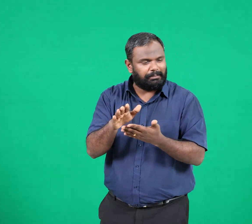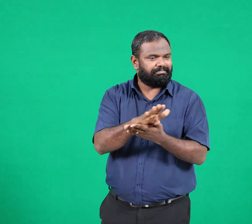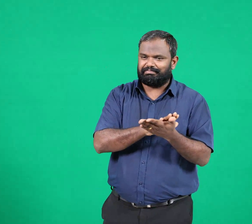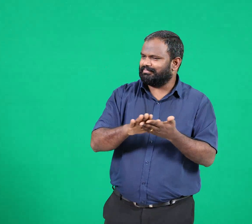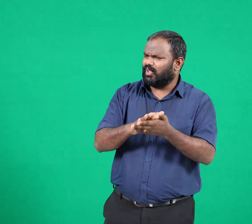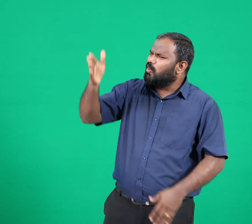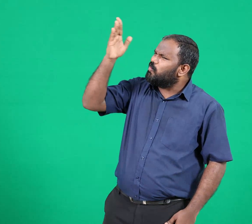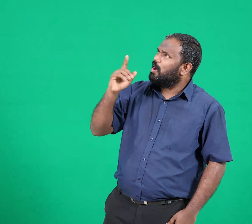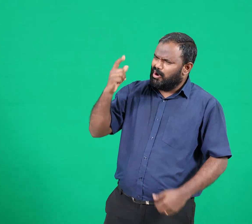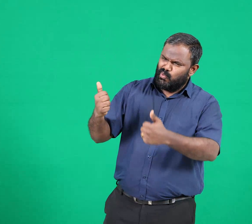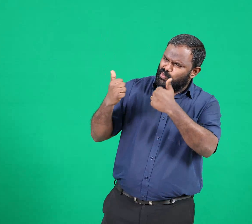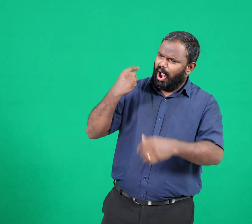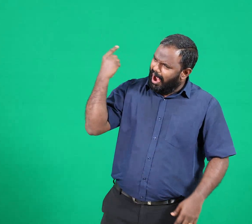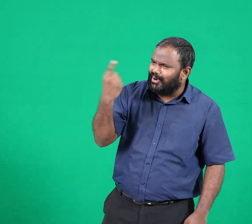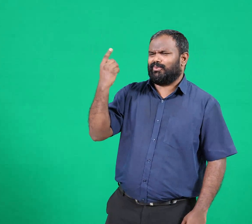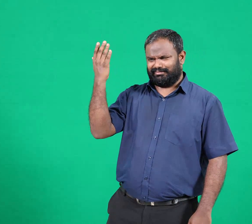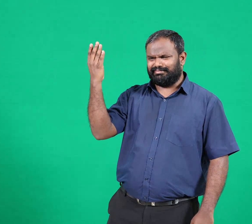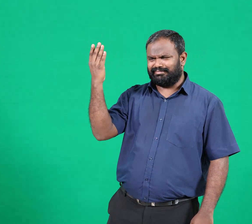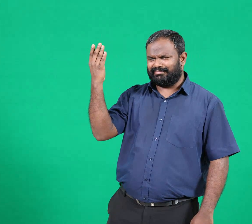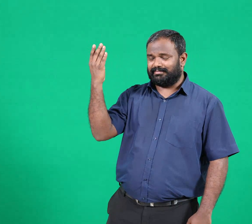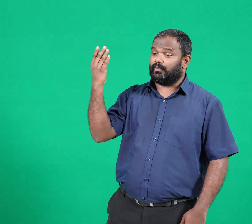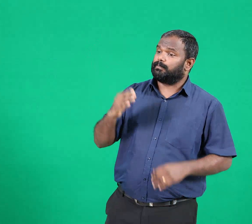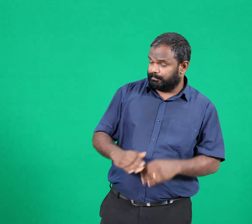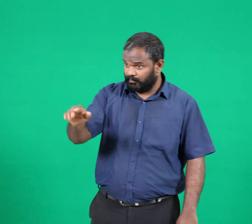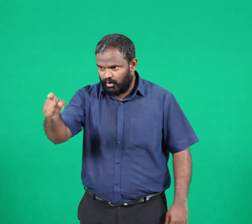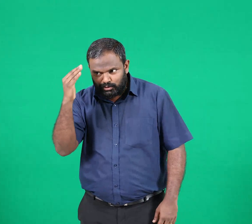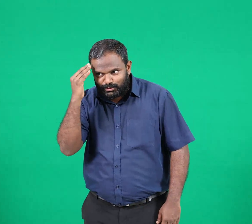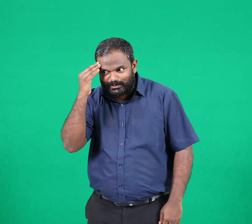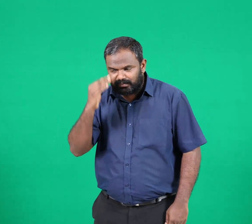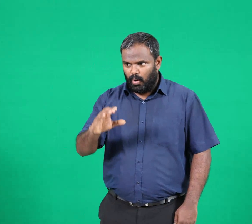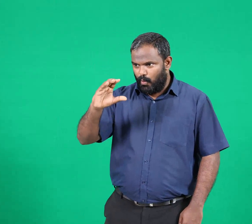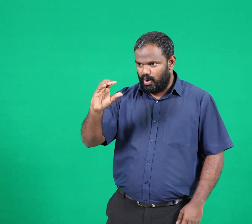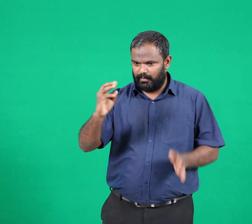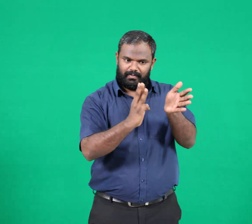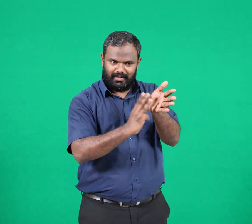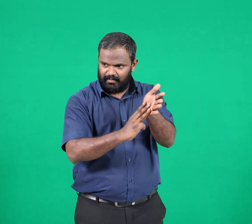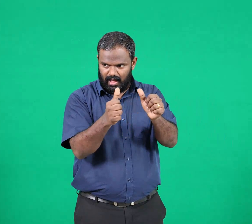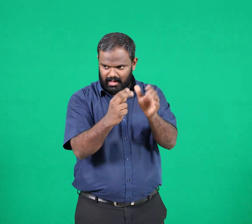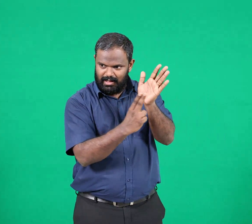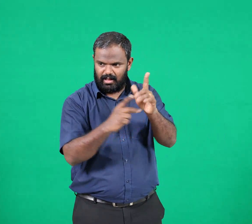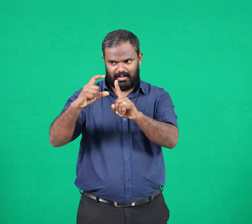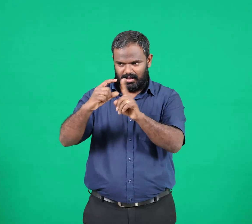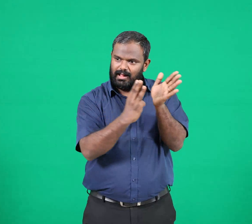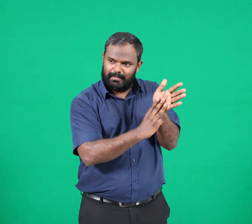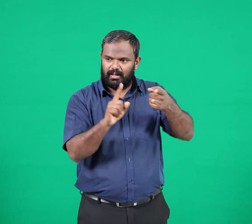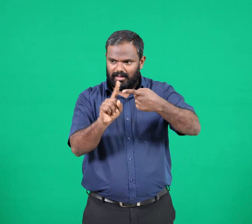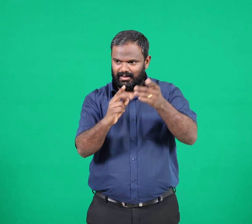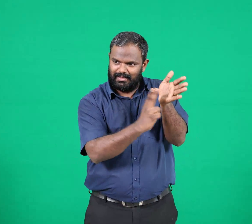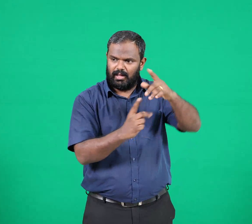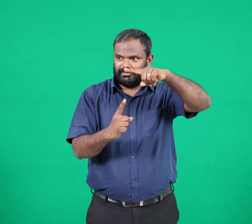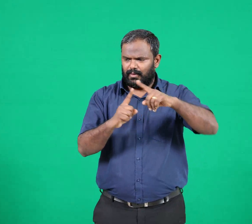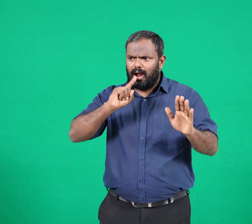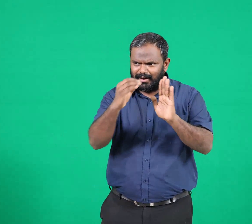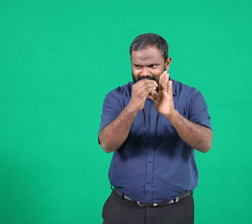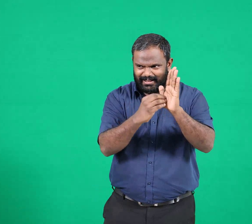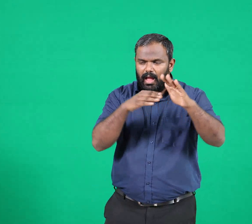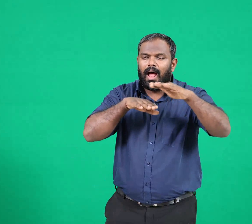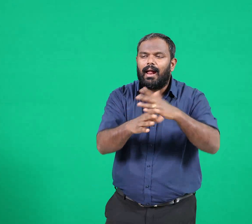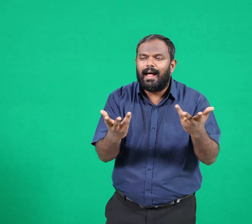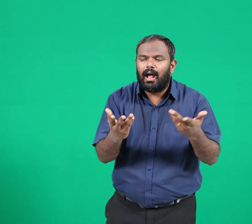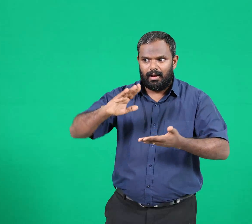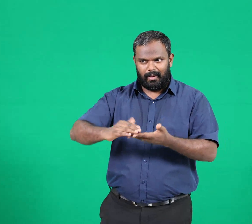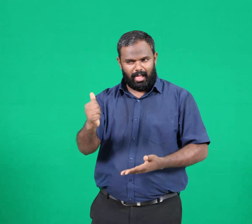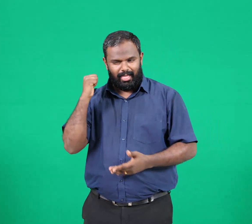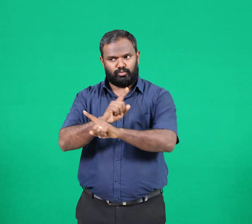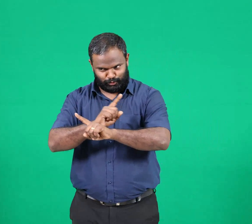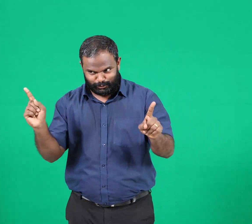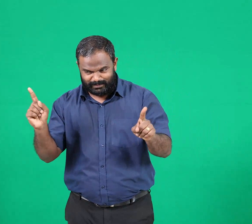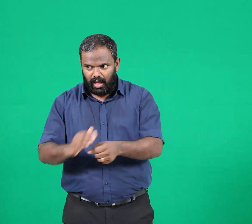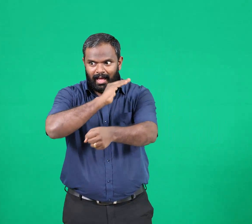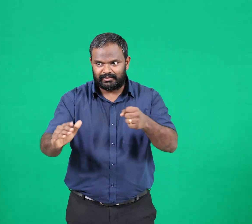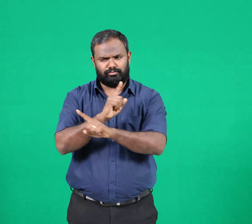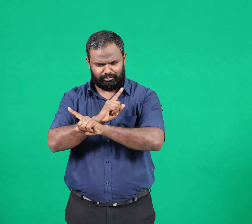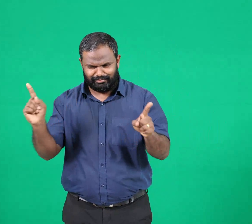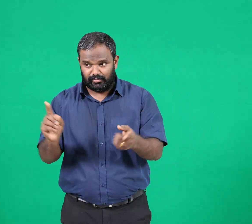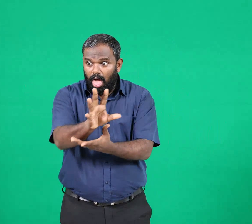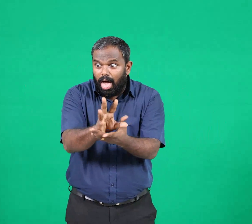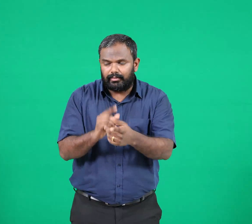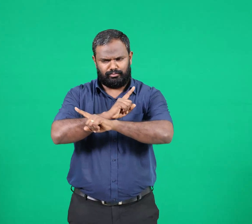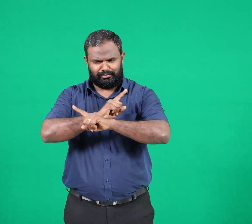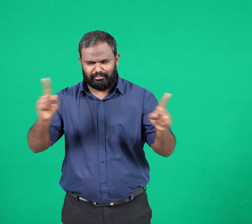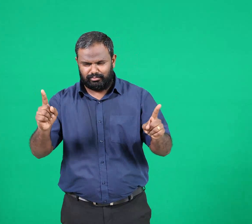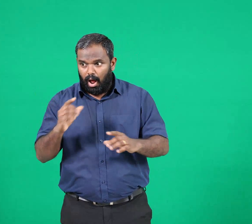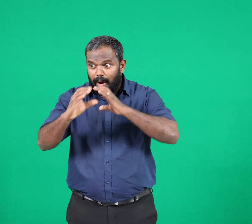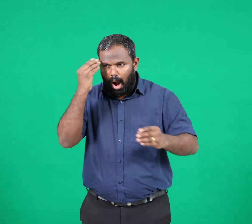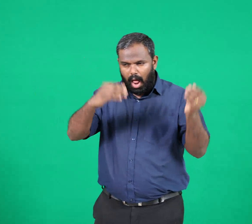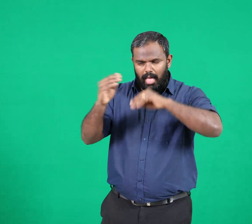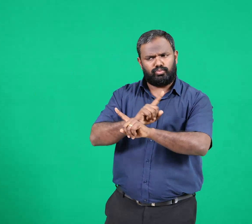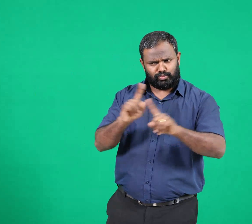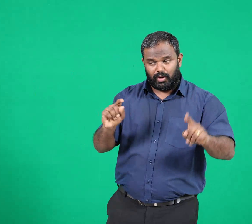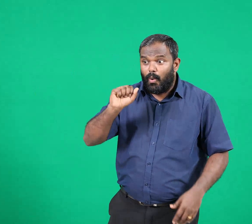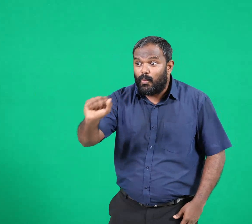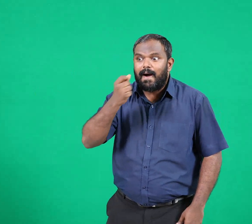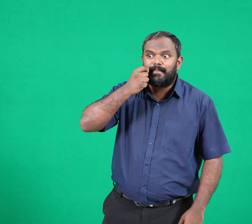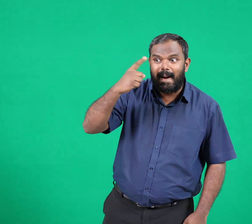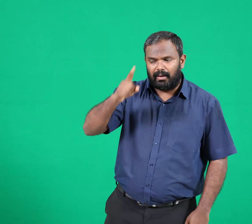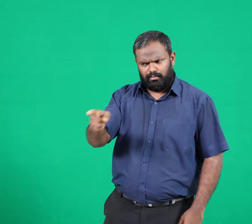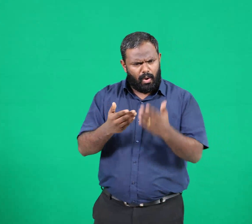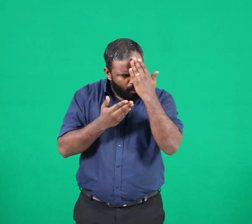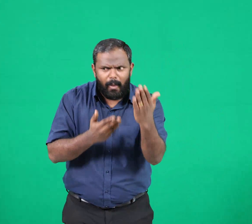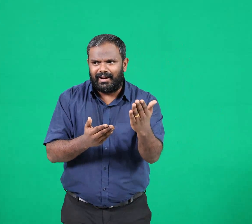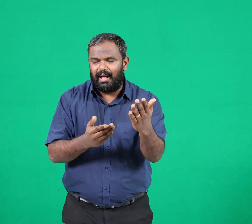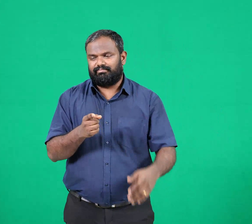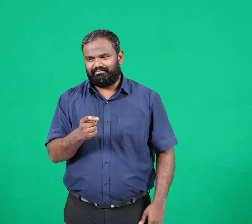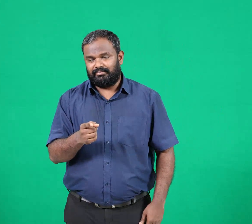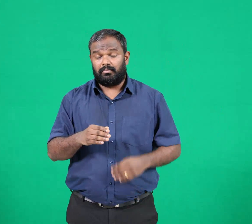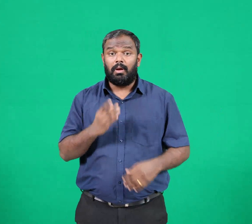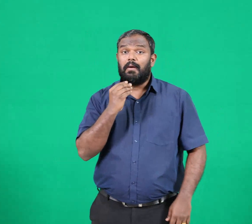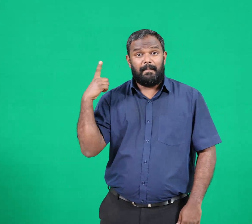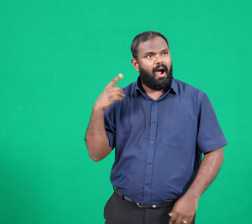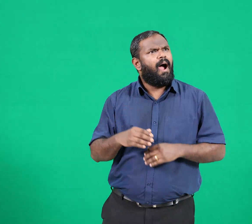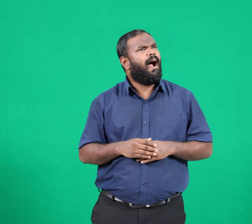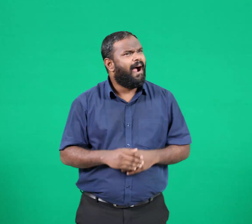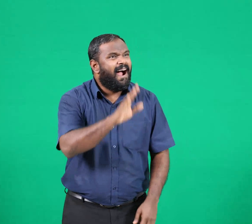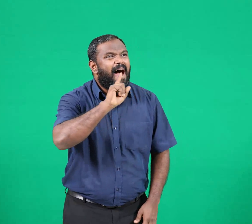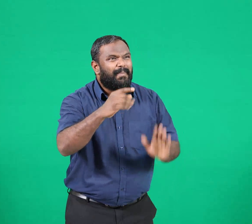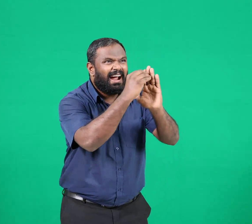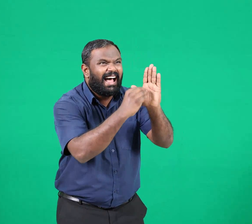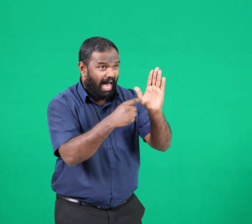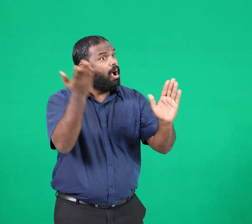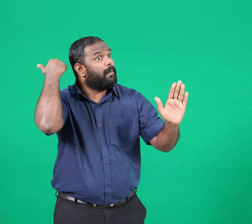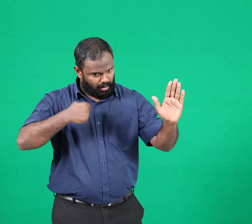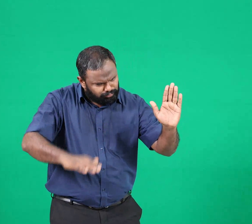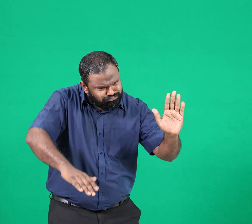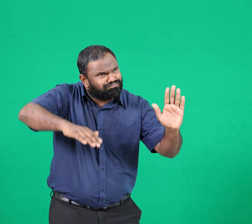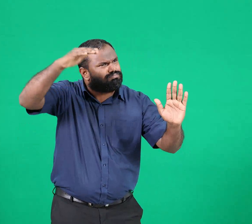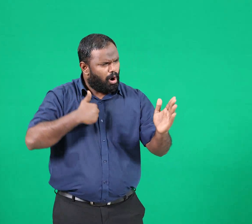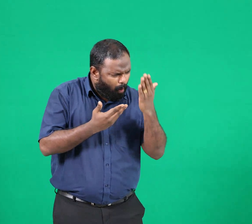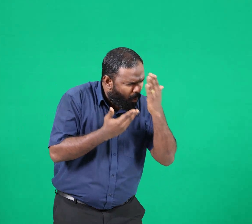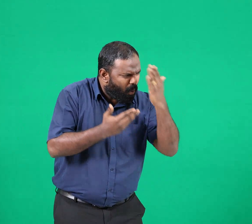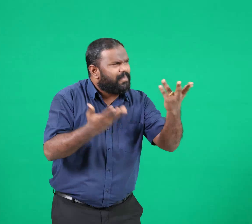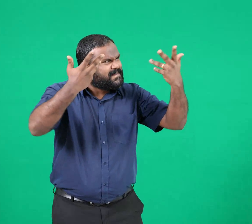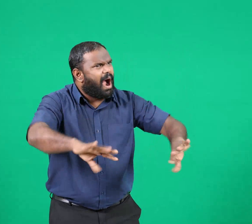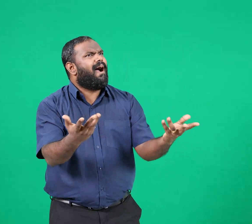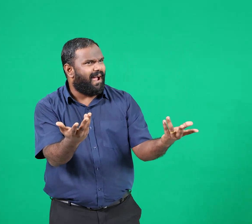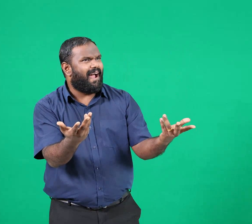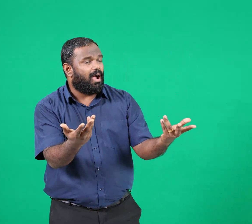You know the commandments: ' Do not commit adultery, do not murder, do not steal, do not bear false witness, honor your father and mother.'" "All these I have kept from my youth," he said.